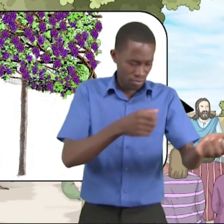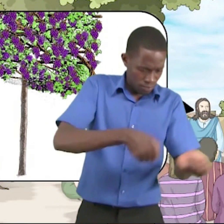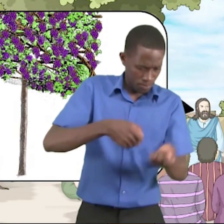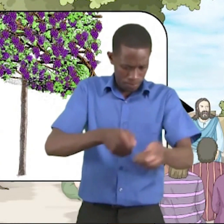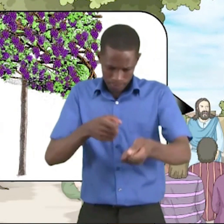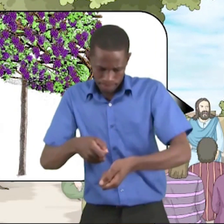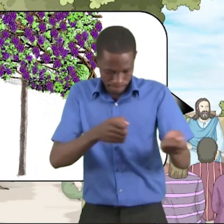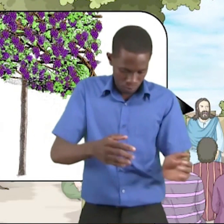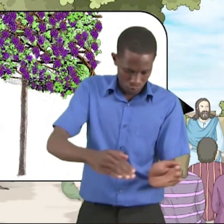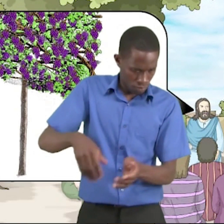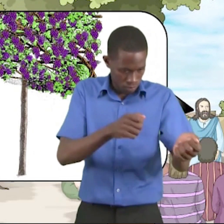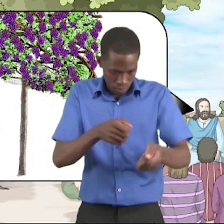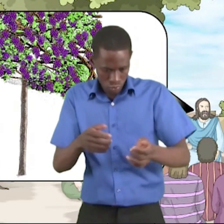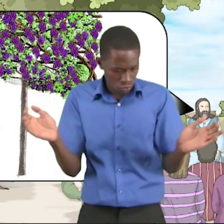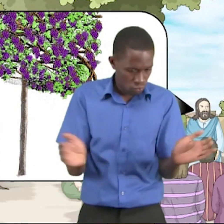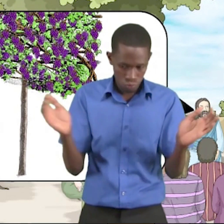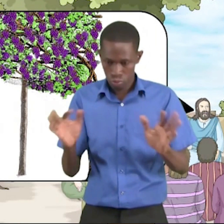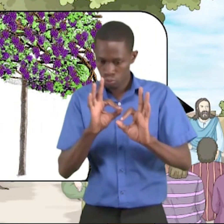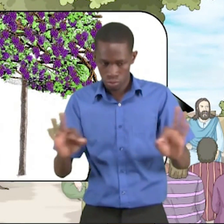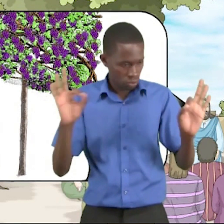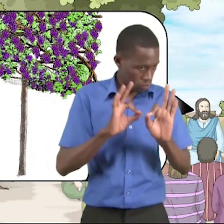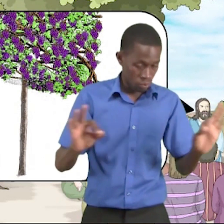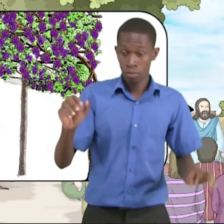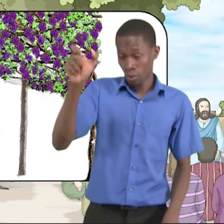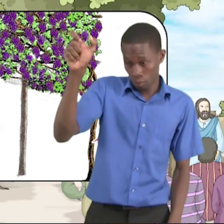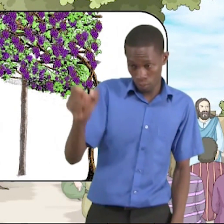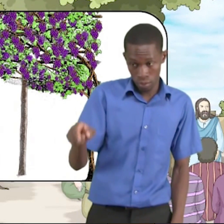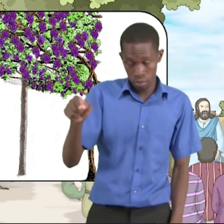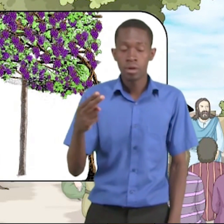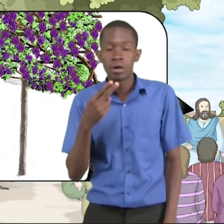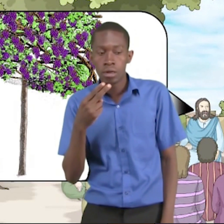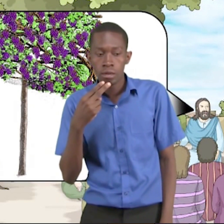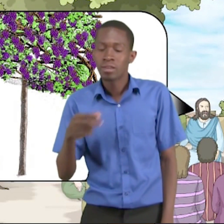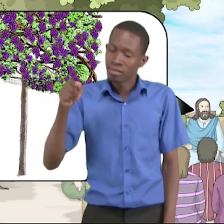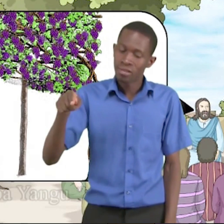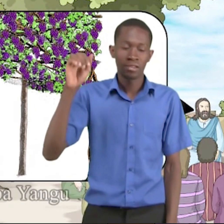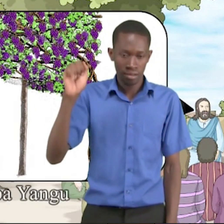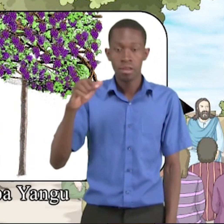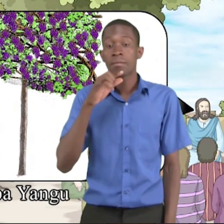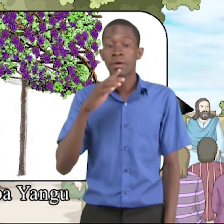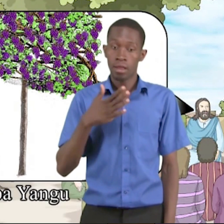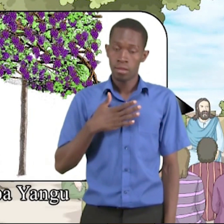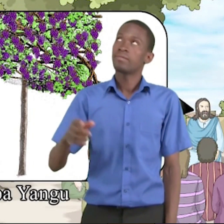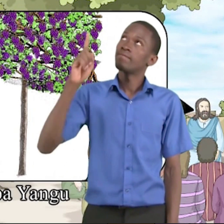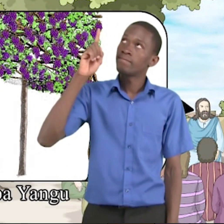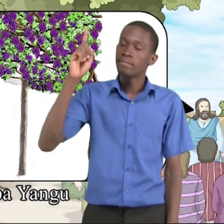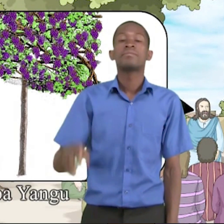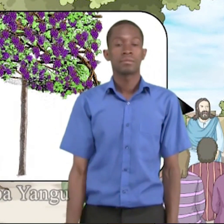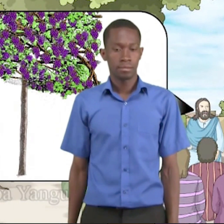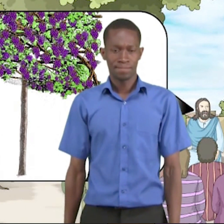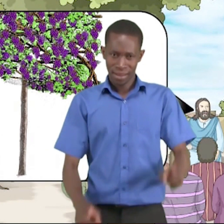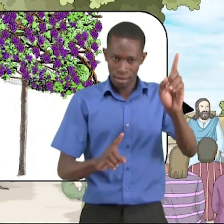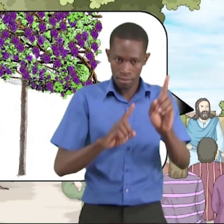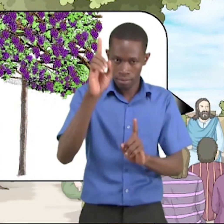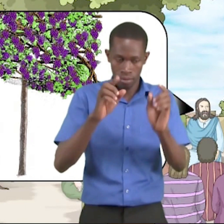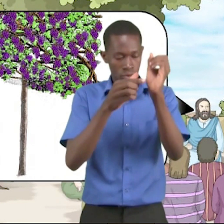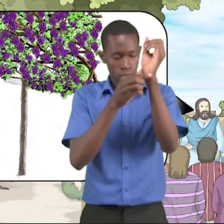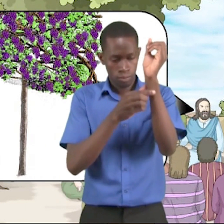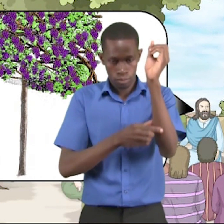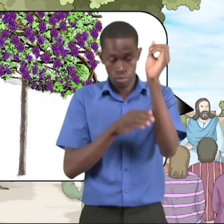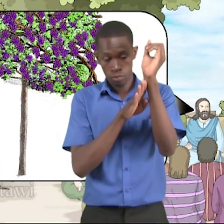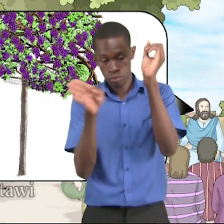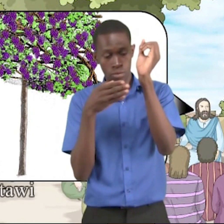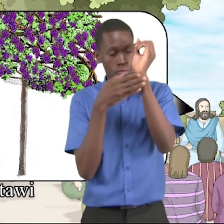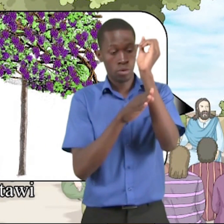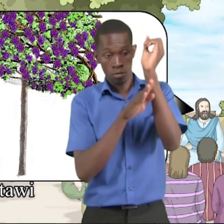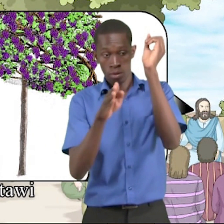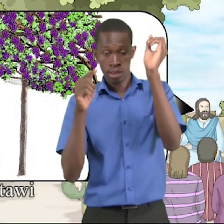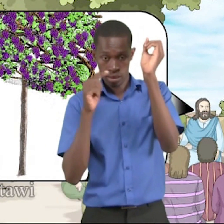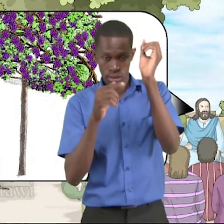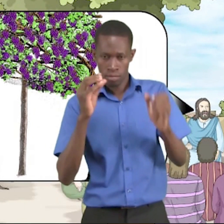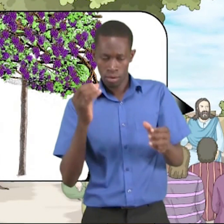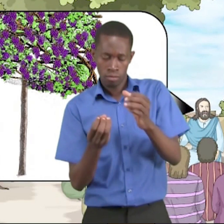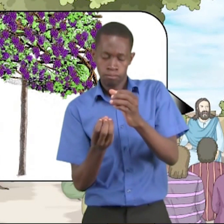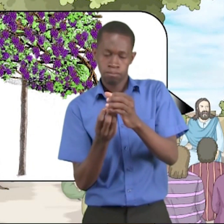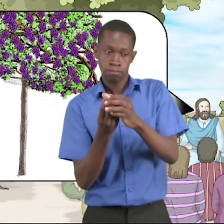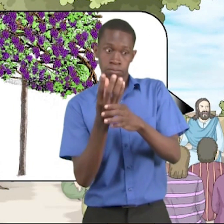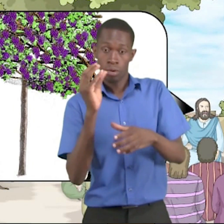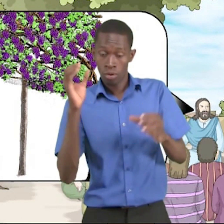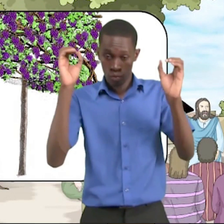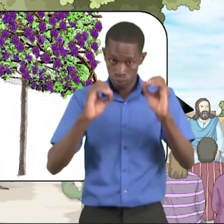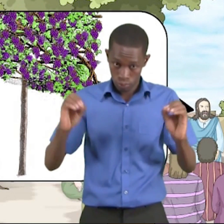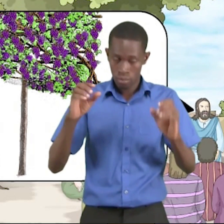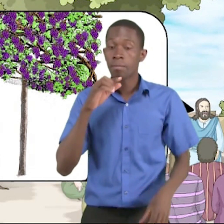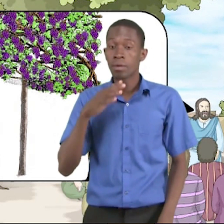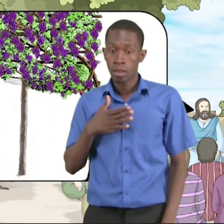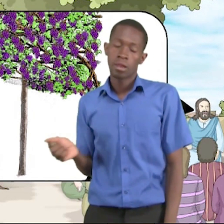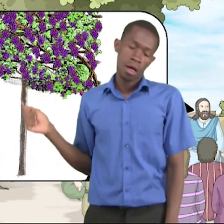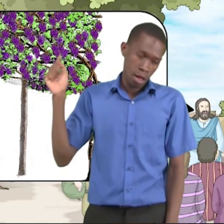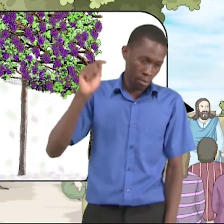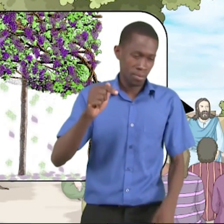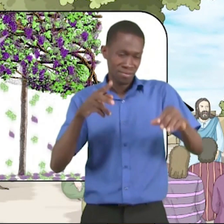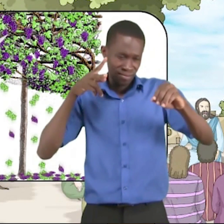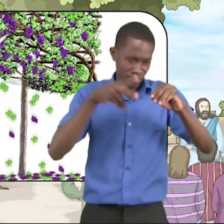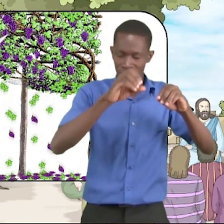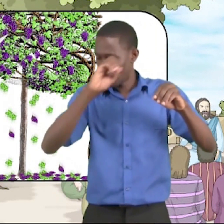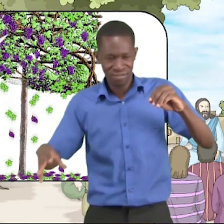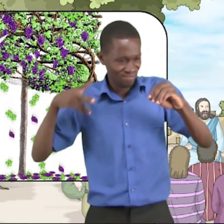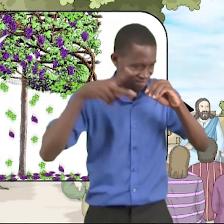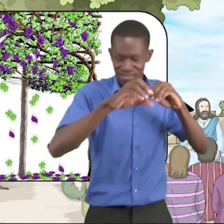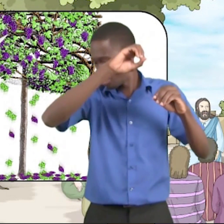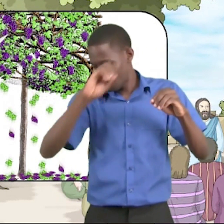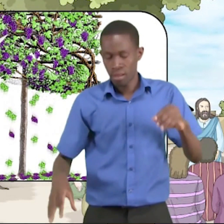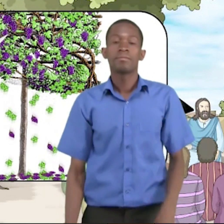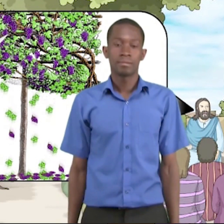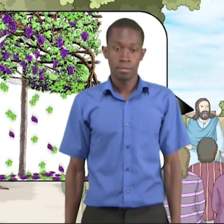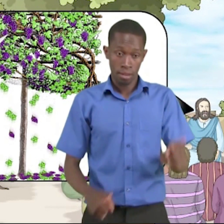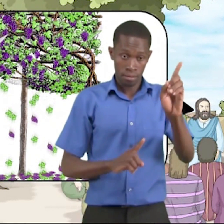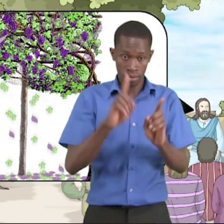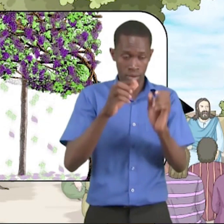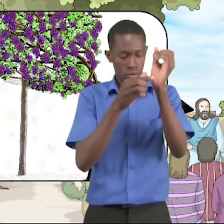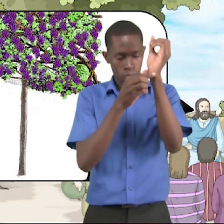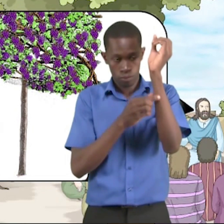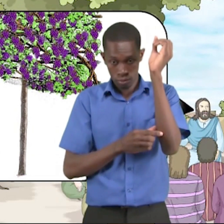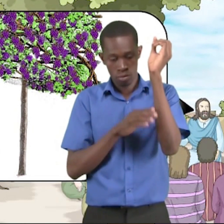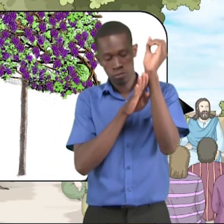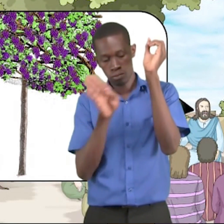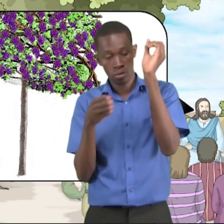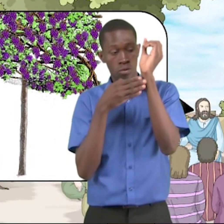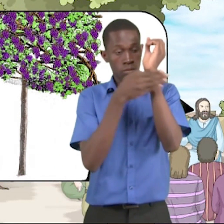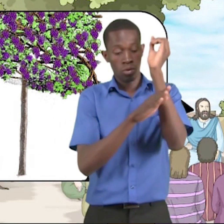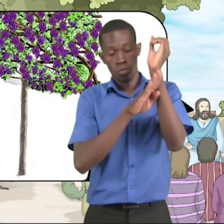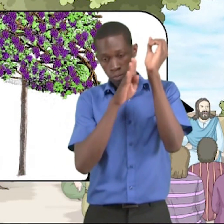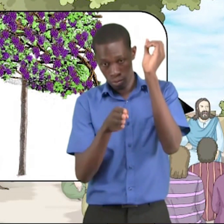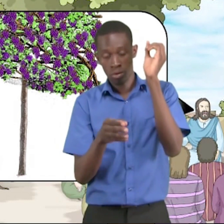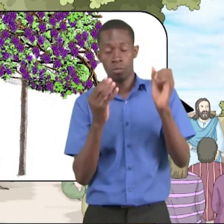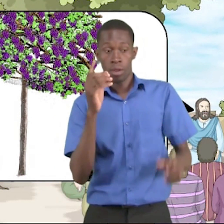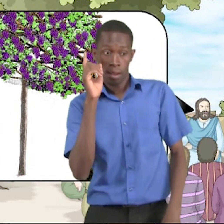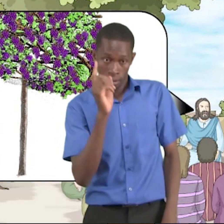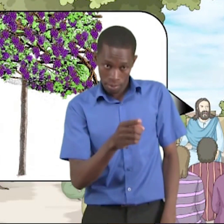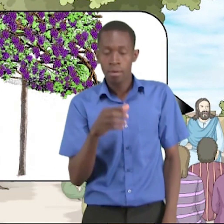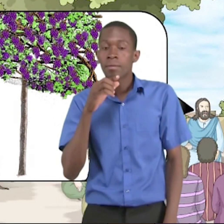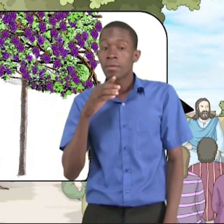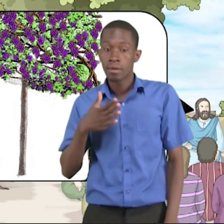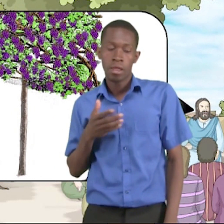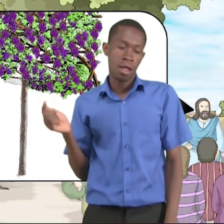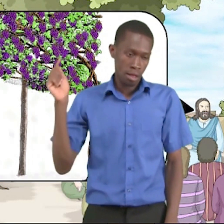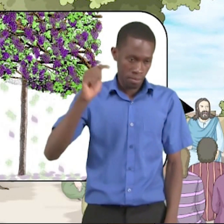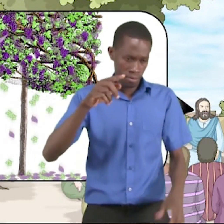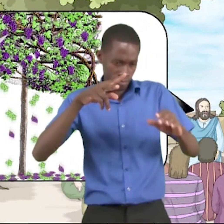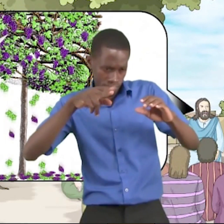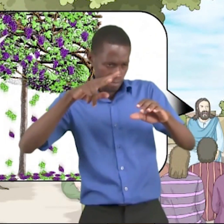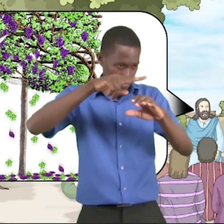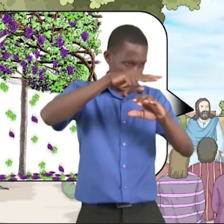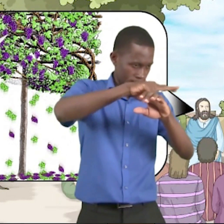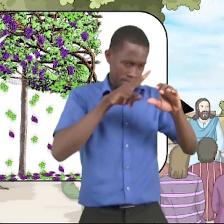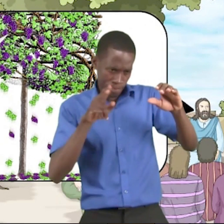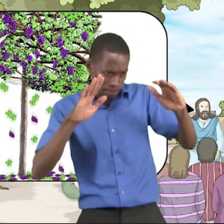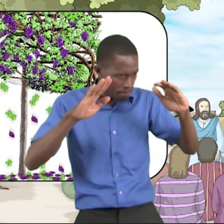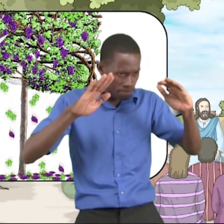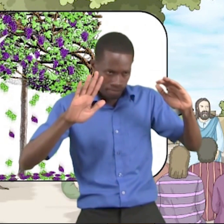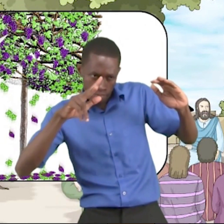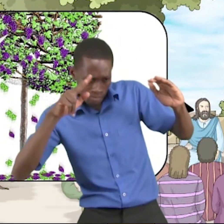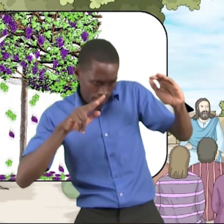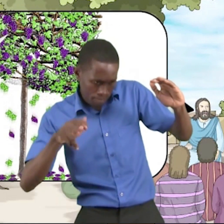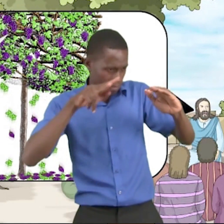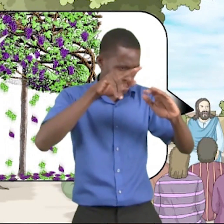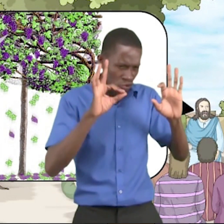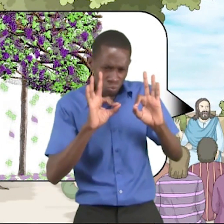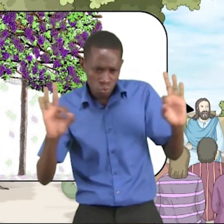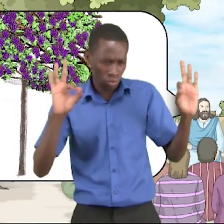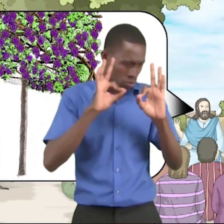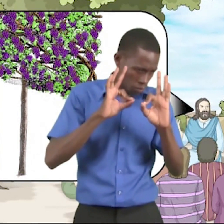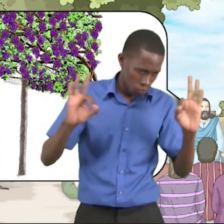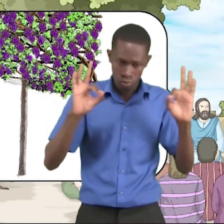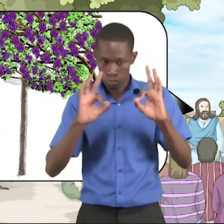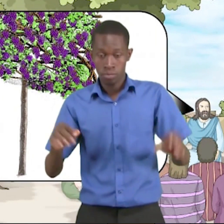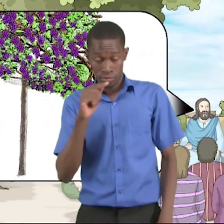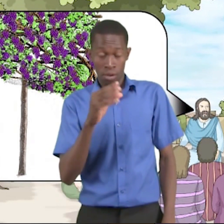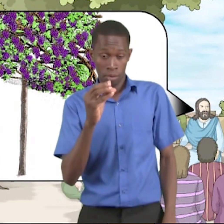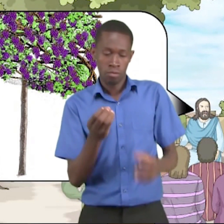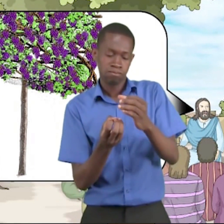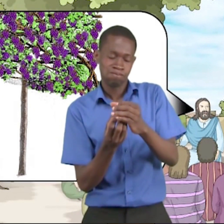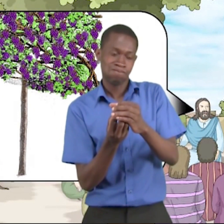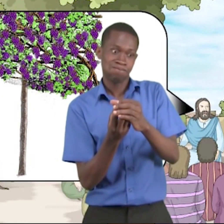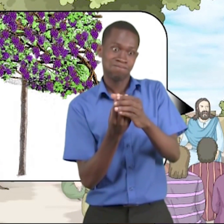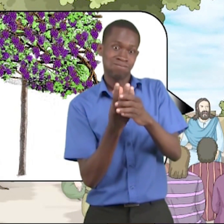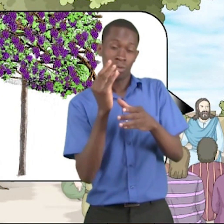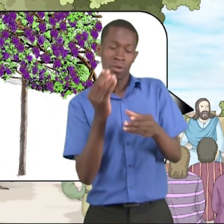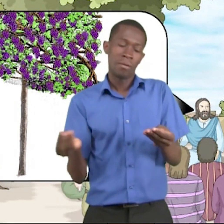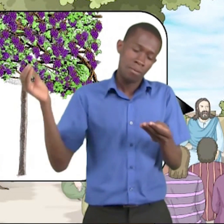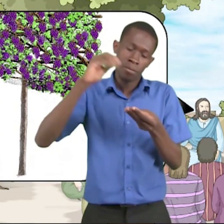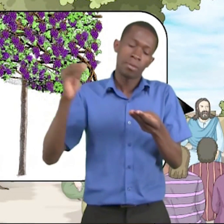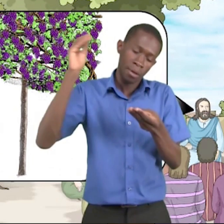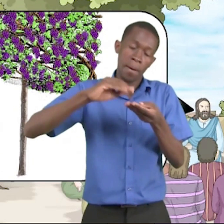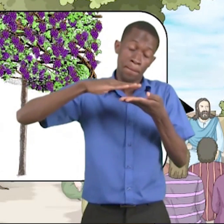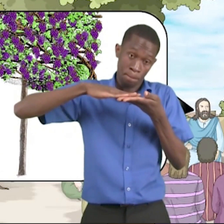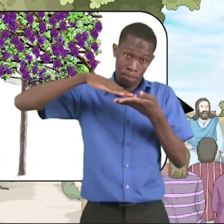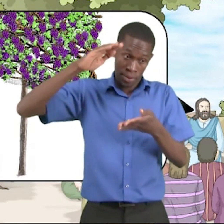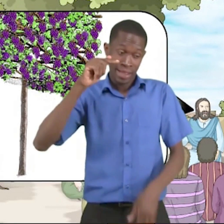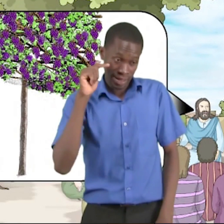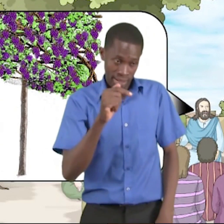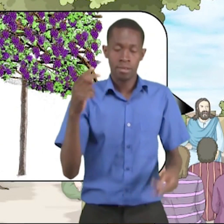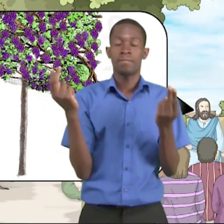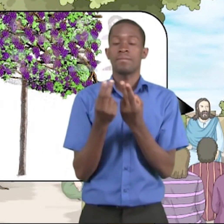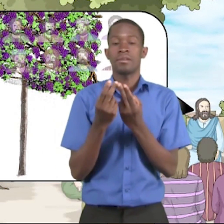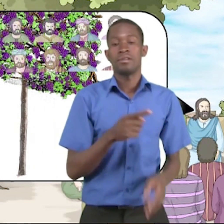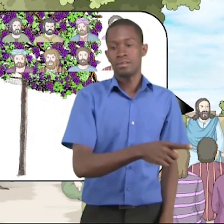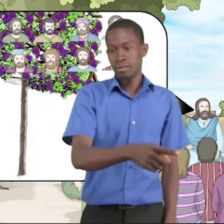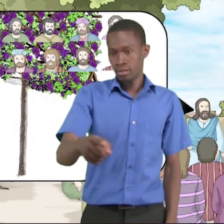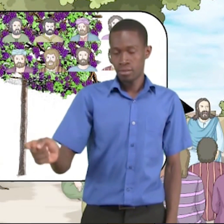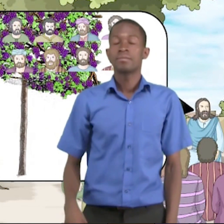He cuts off every branch in Me that bears no fruit, and every branch that does bear fruit, He prunes to make it even more fruitful.